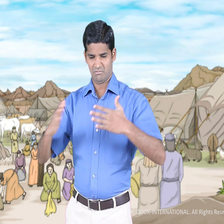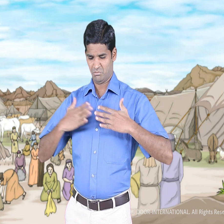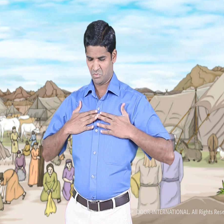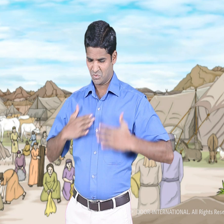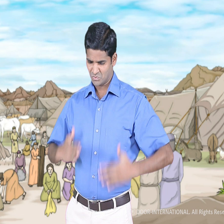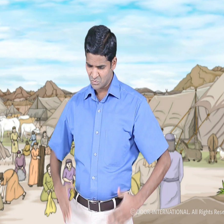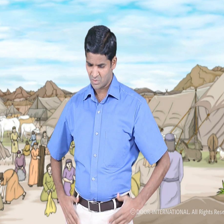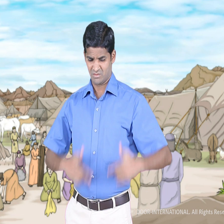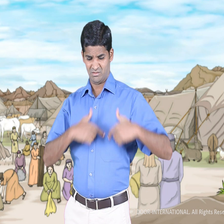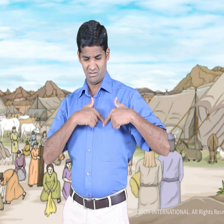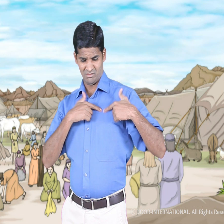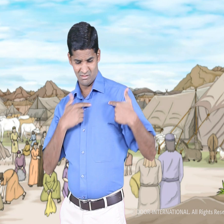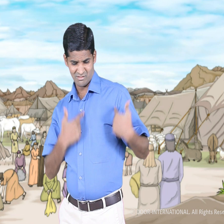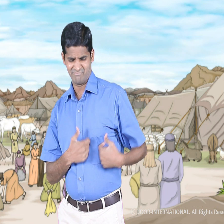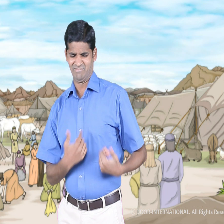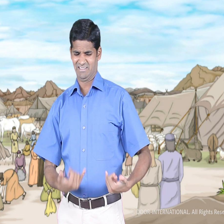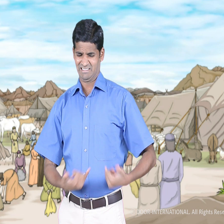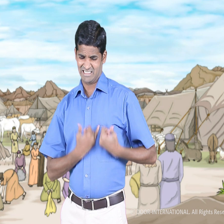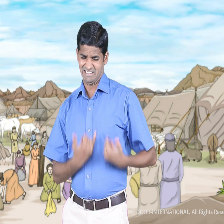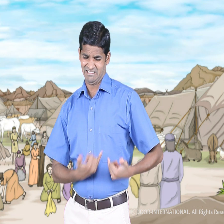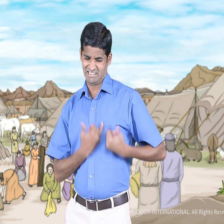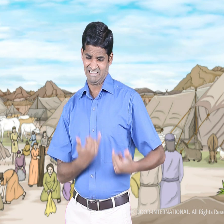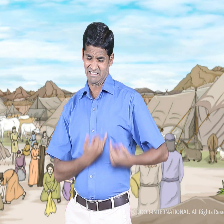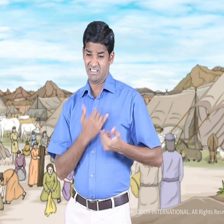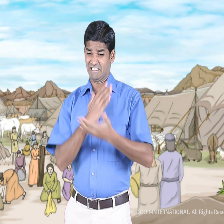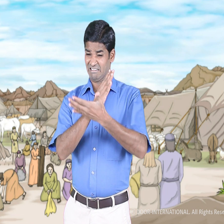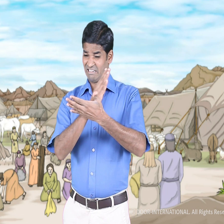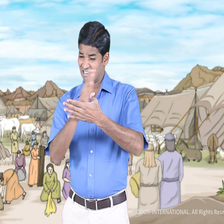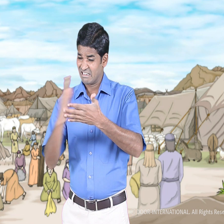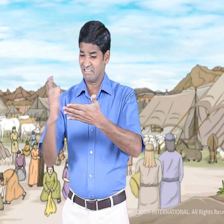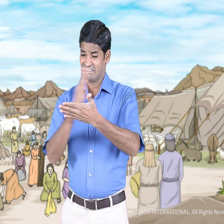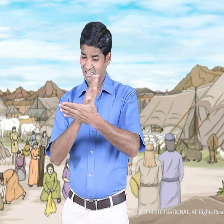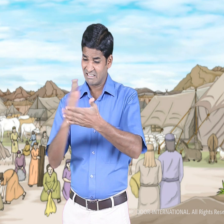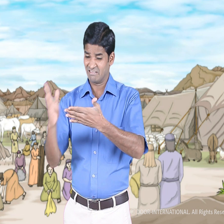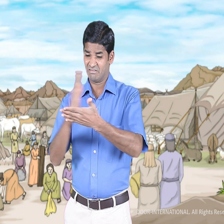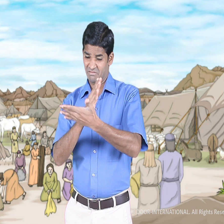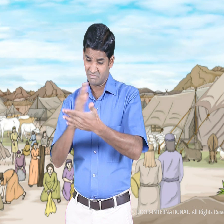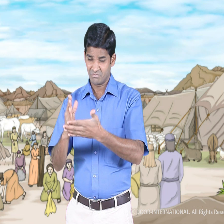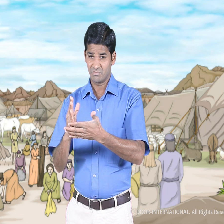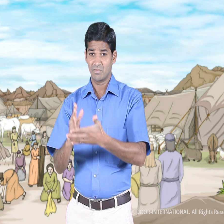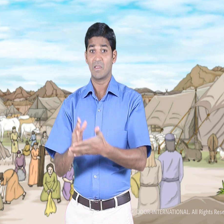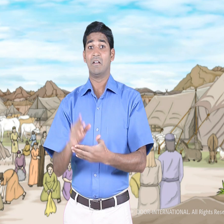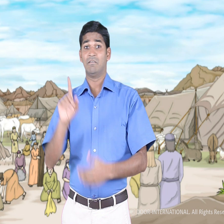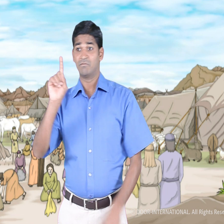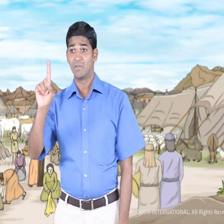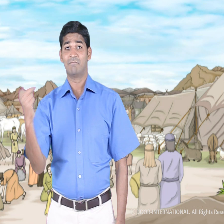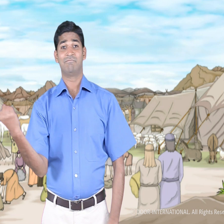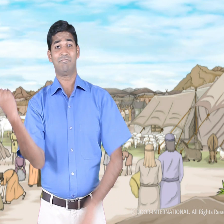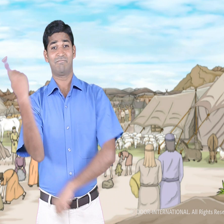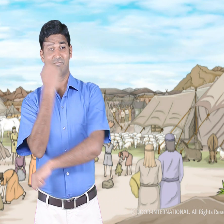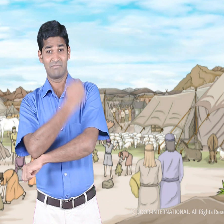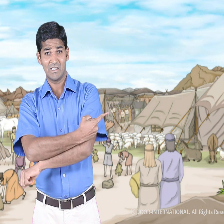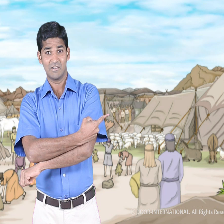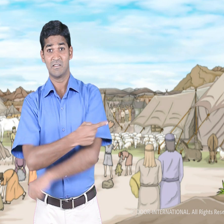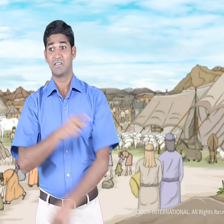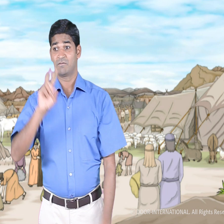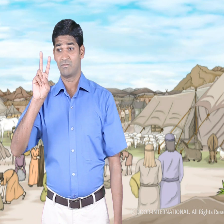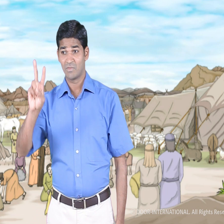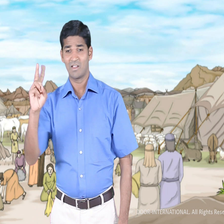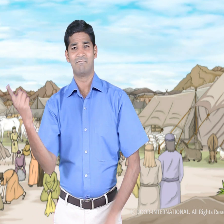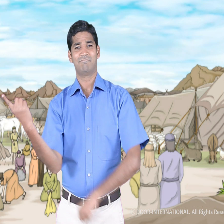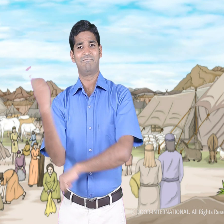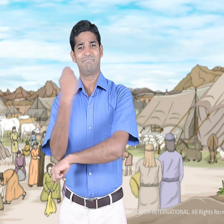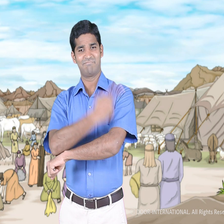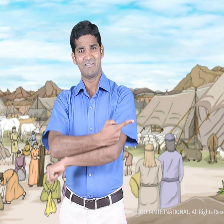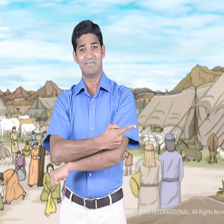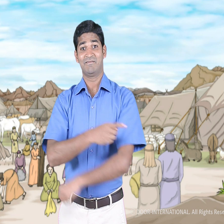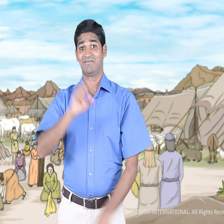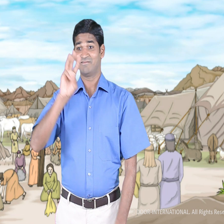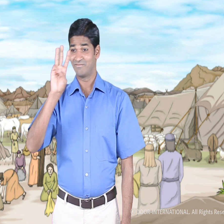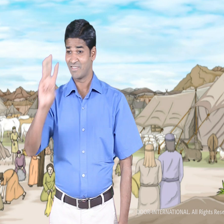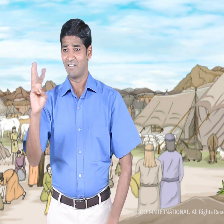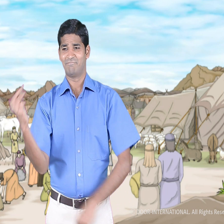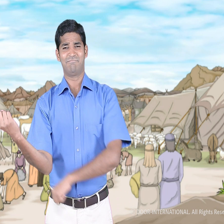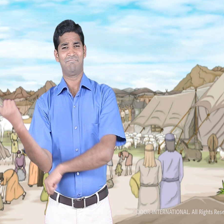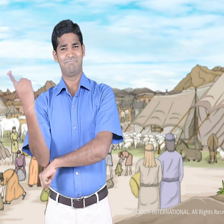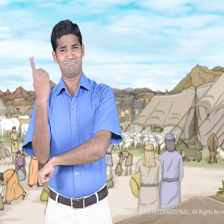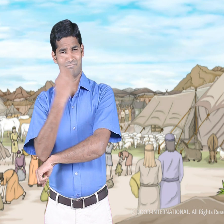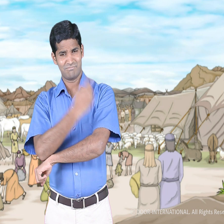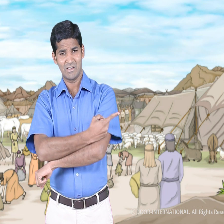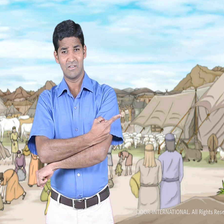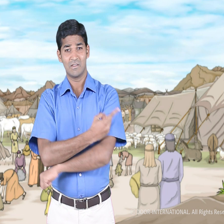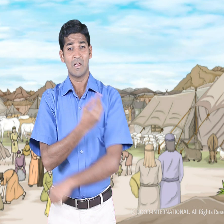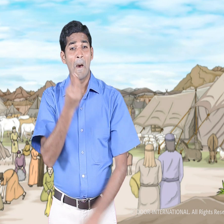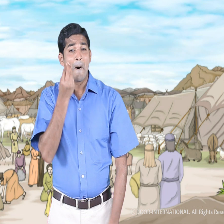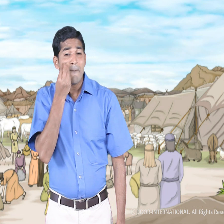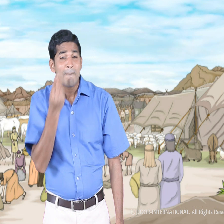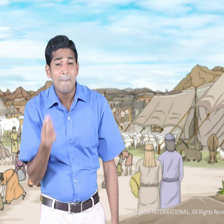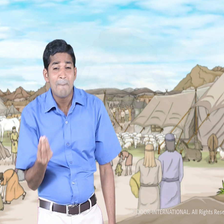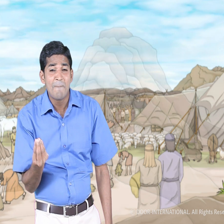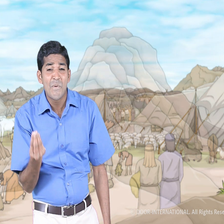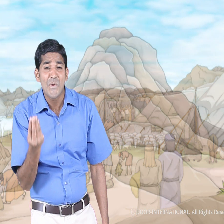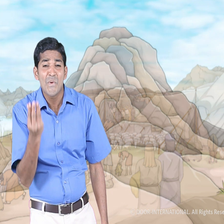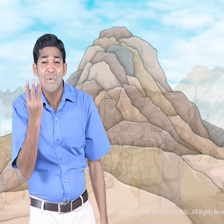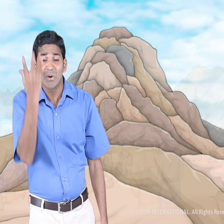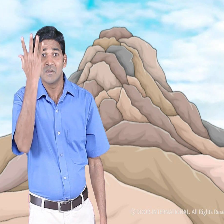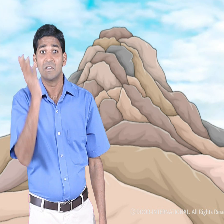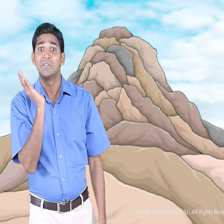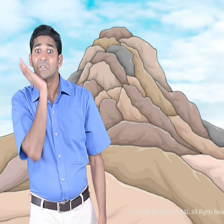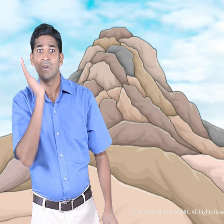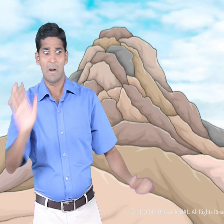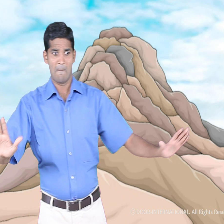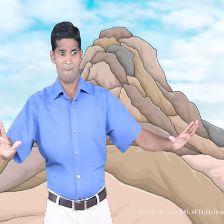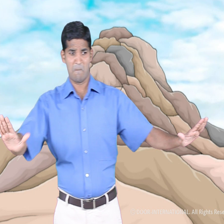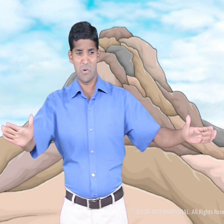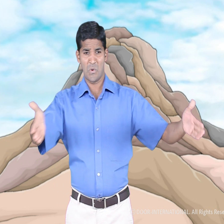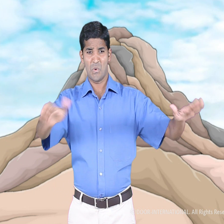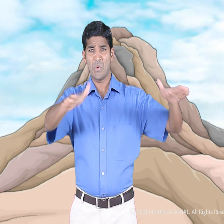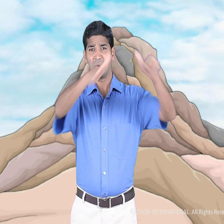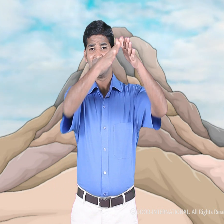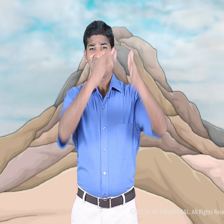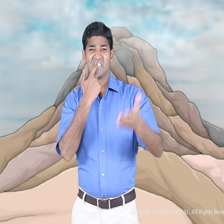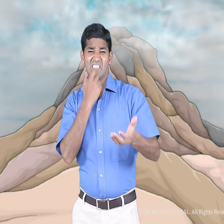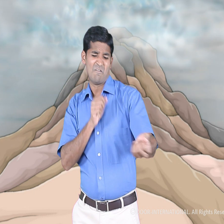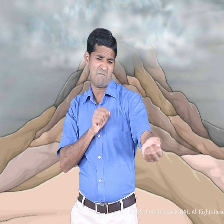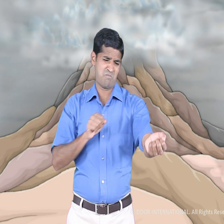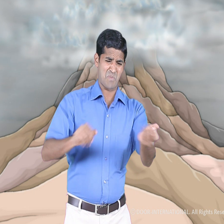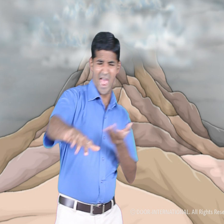“Do not draw near to a woman.”